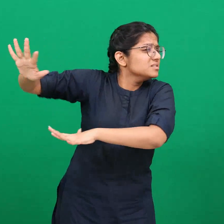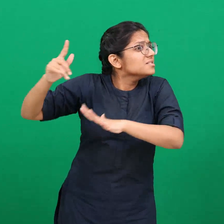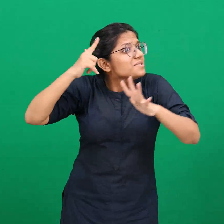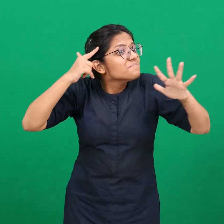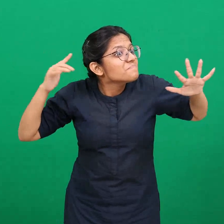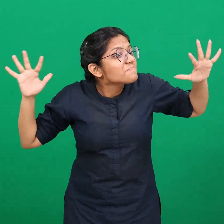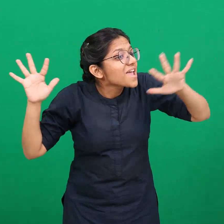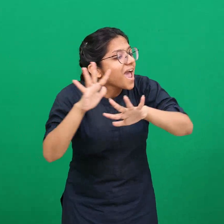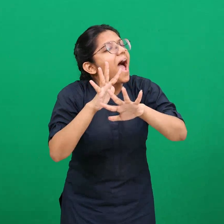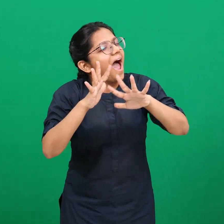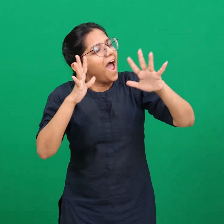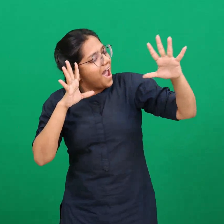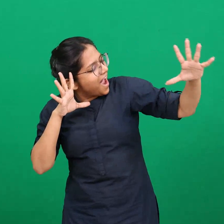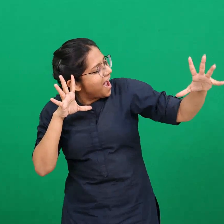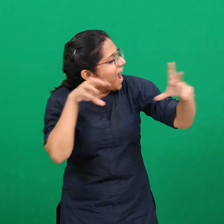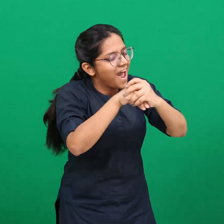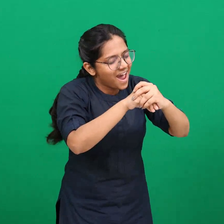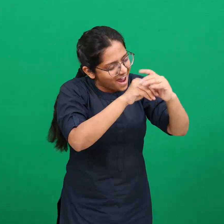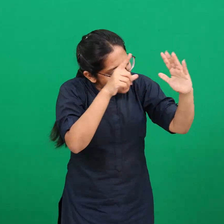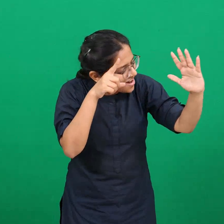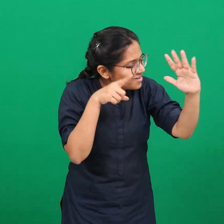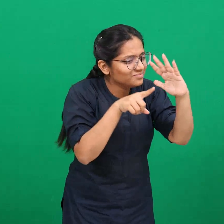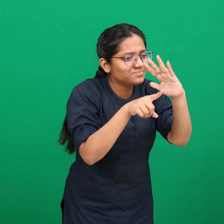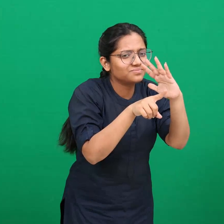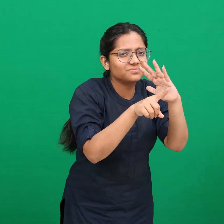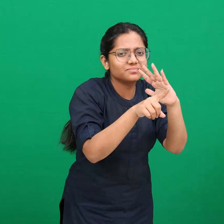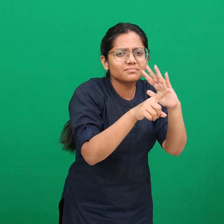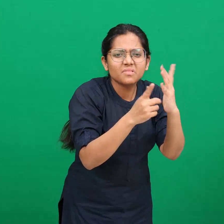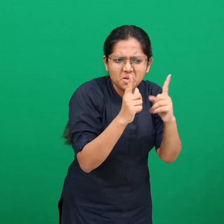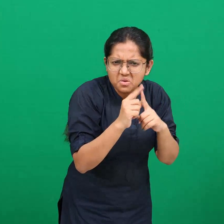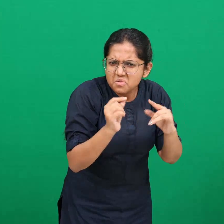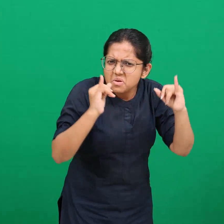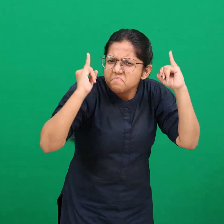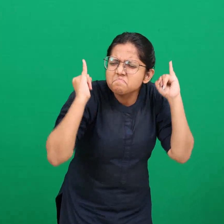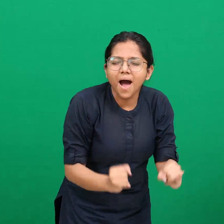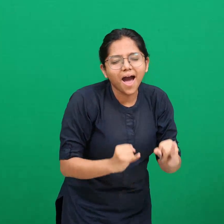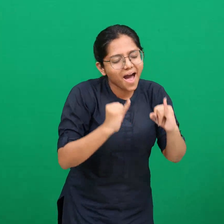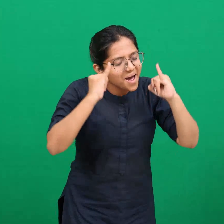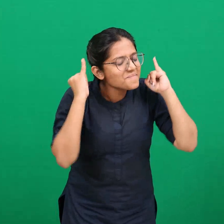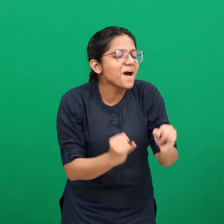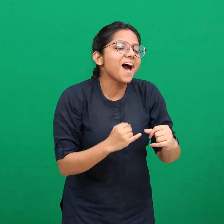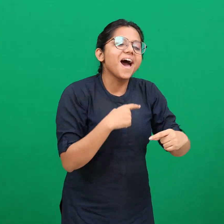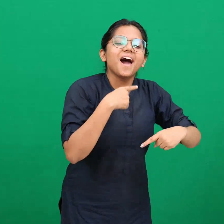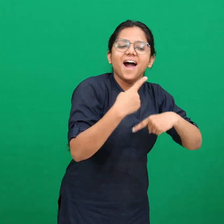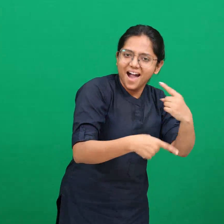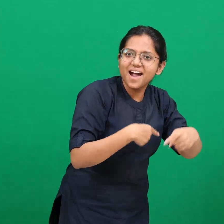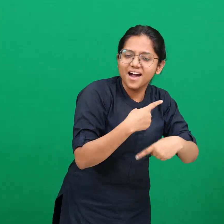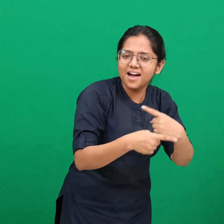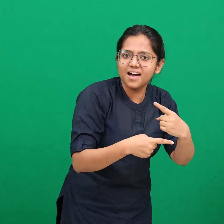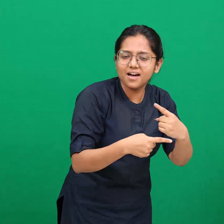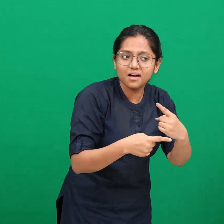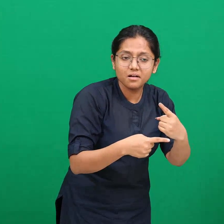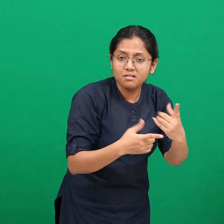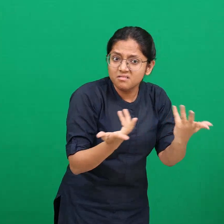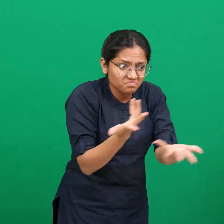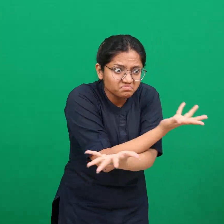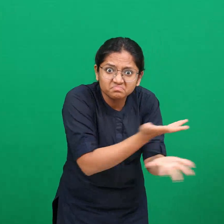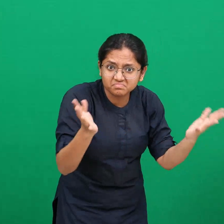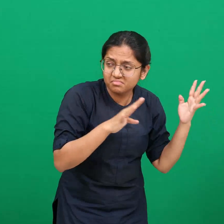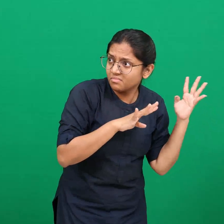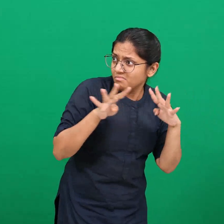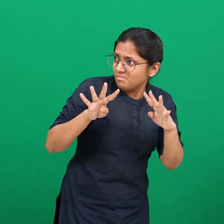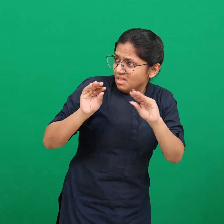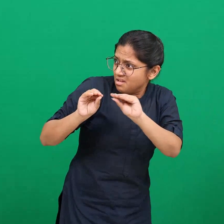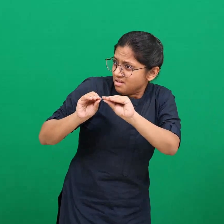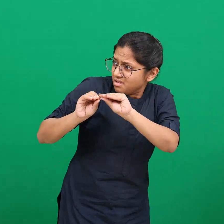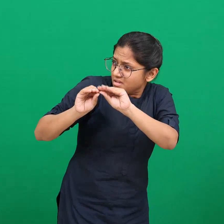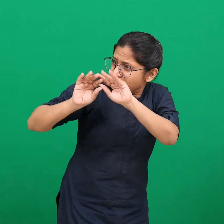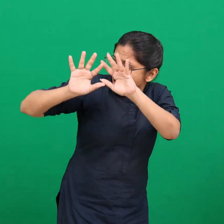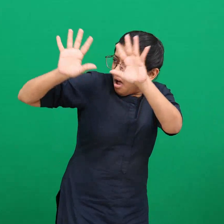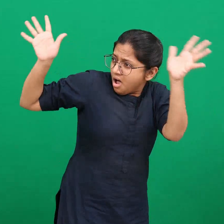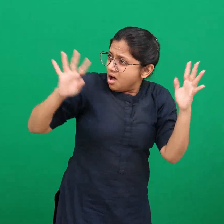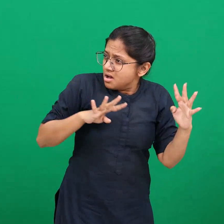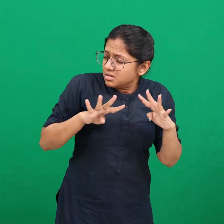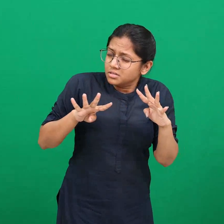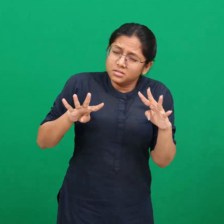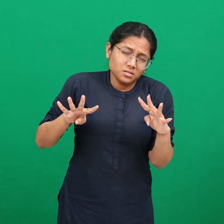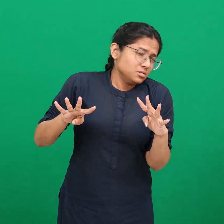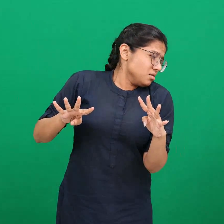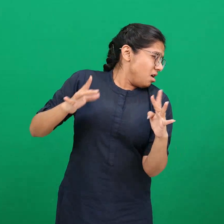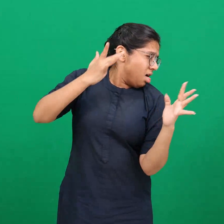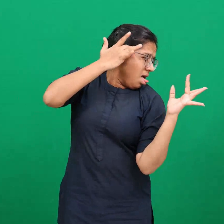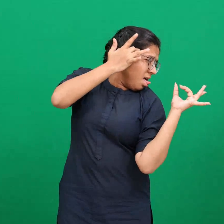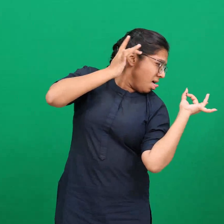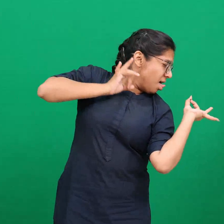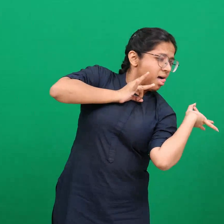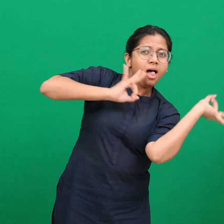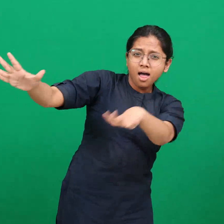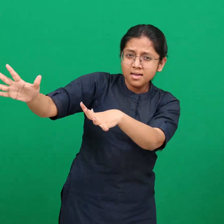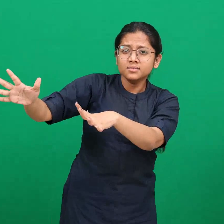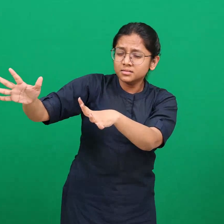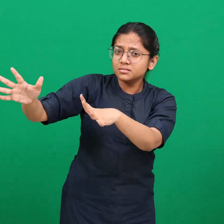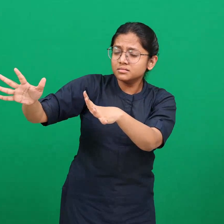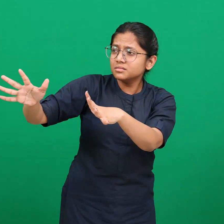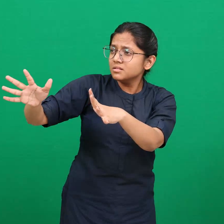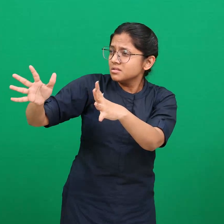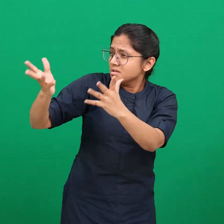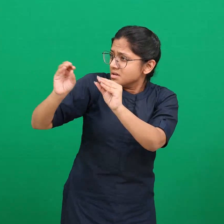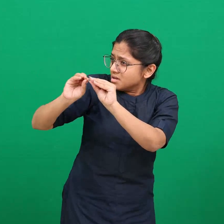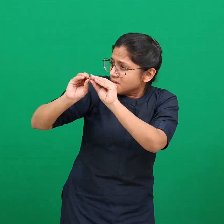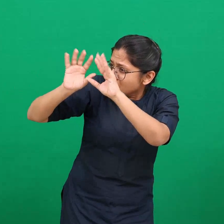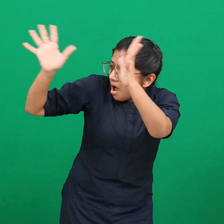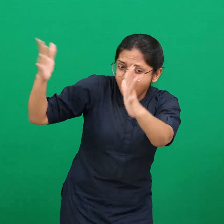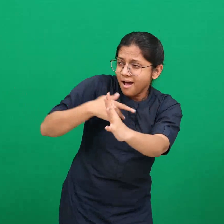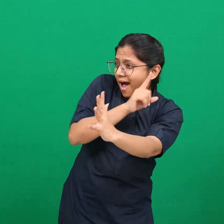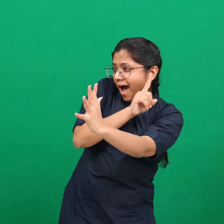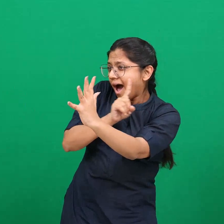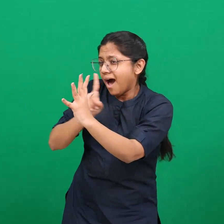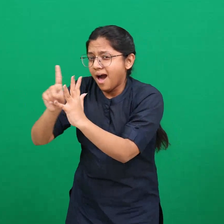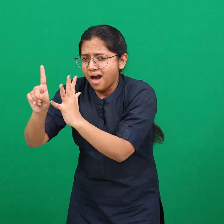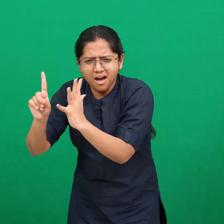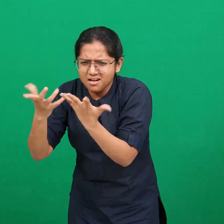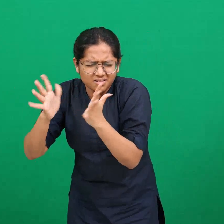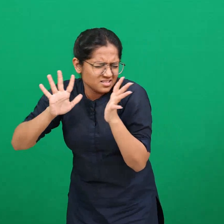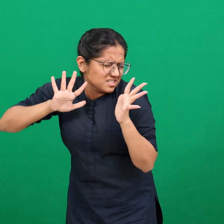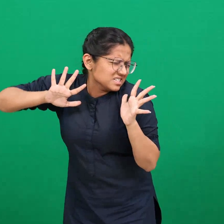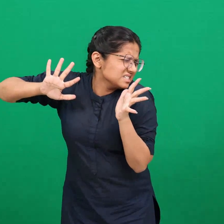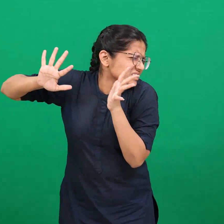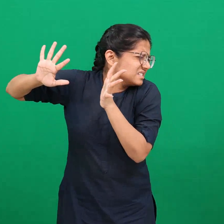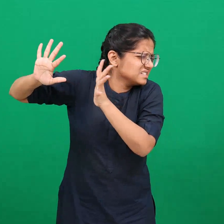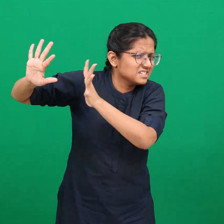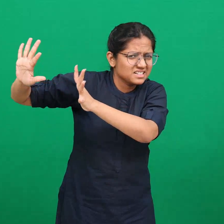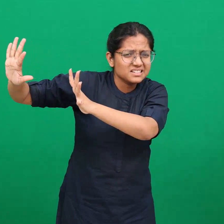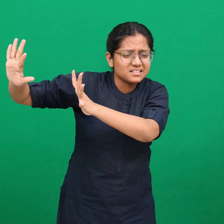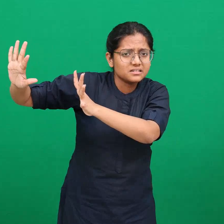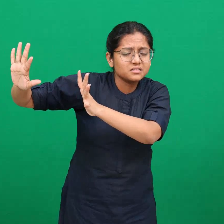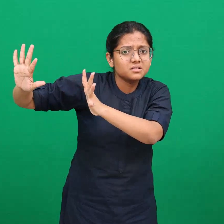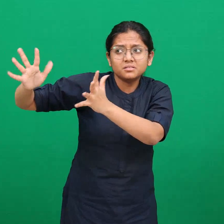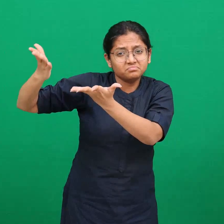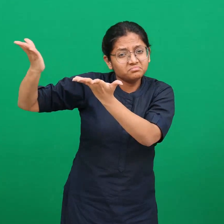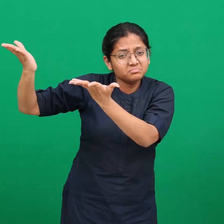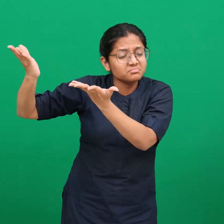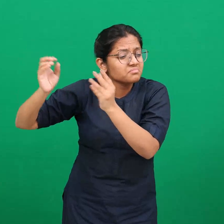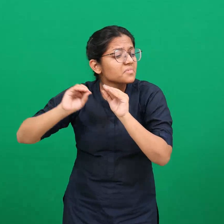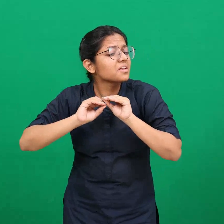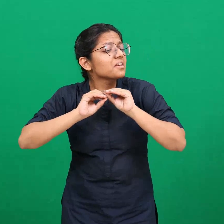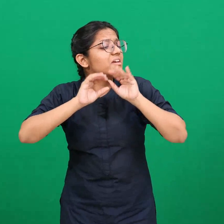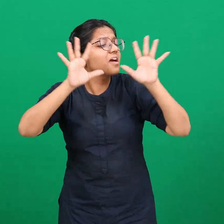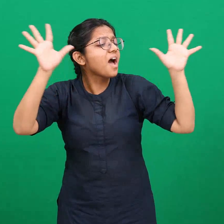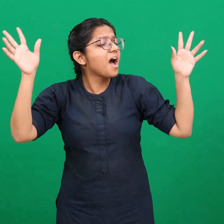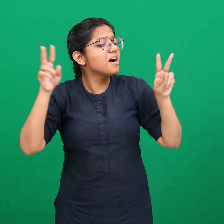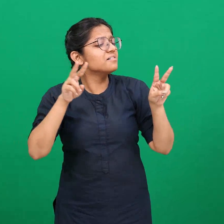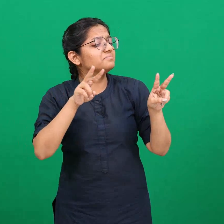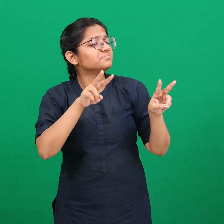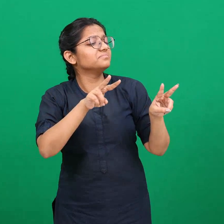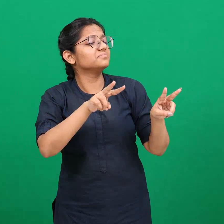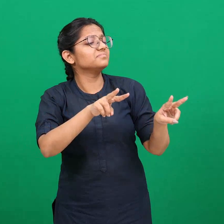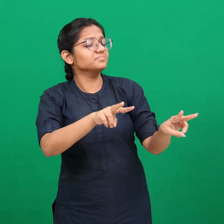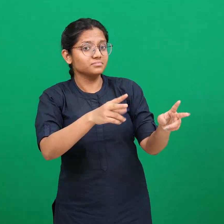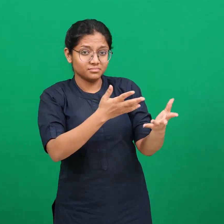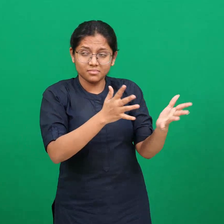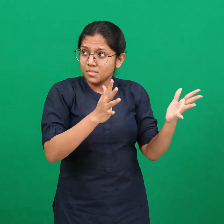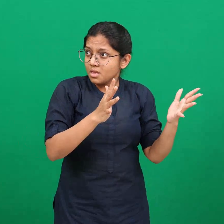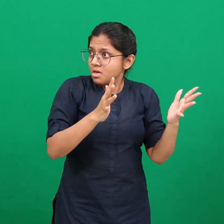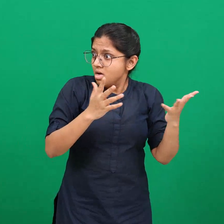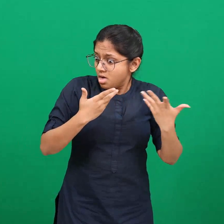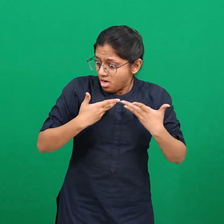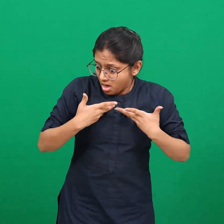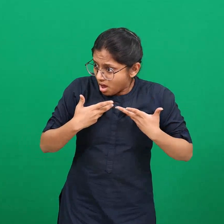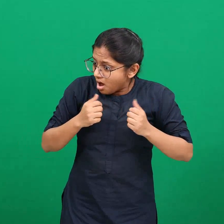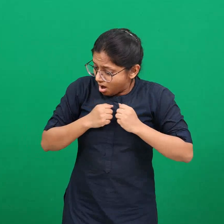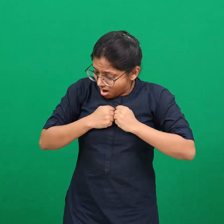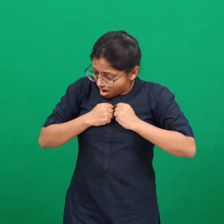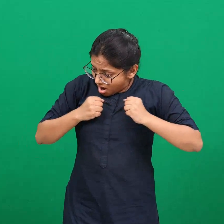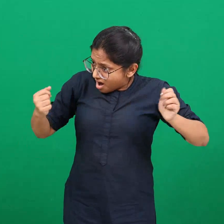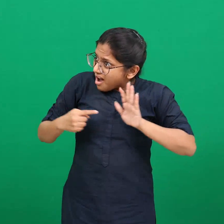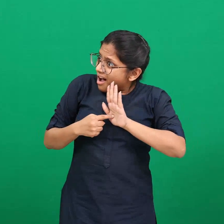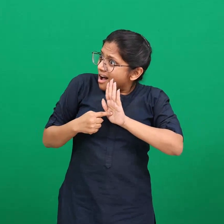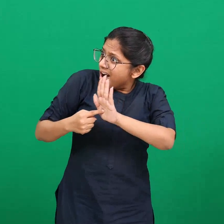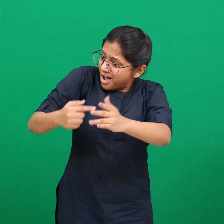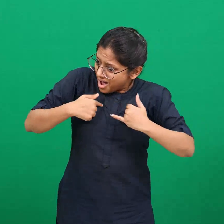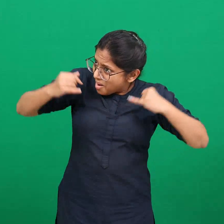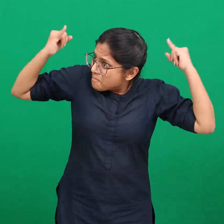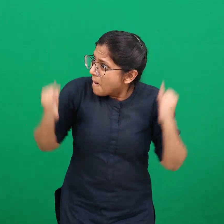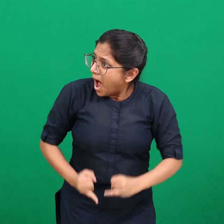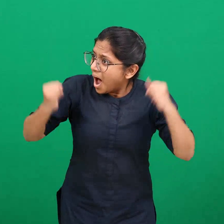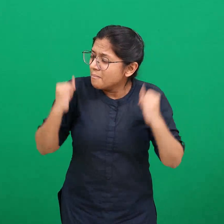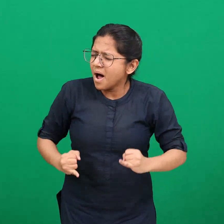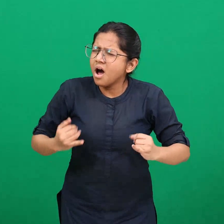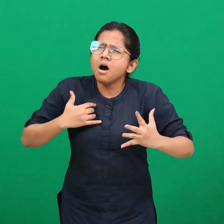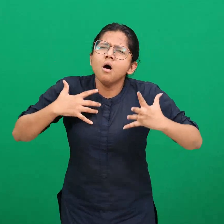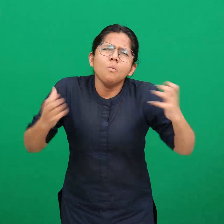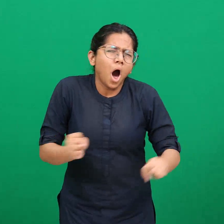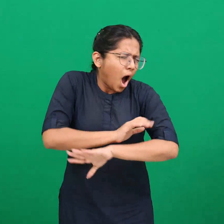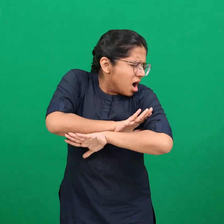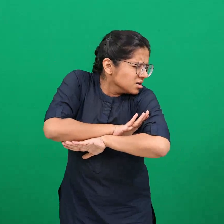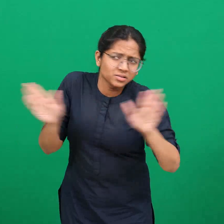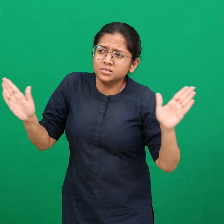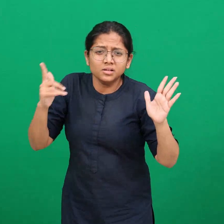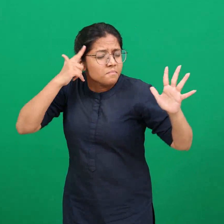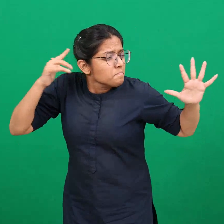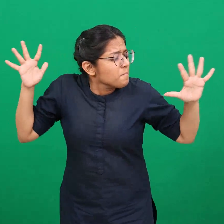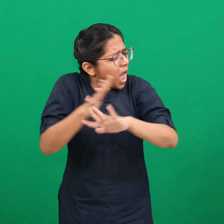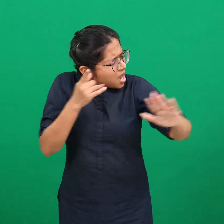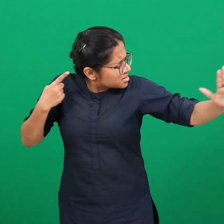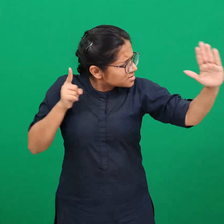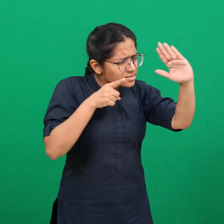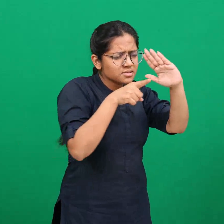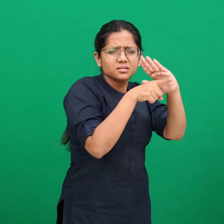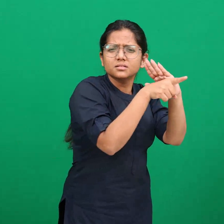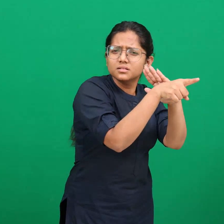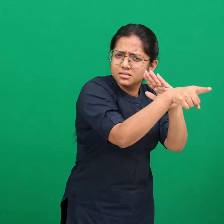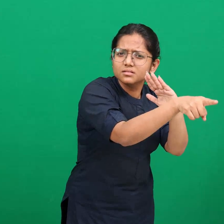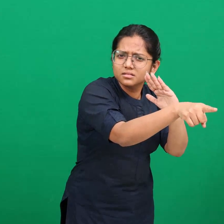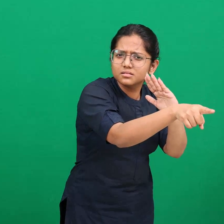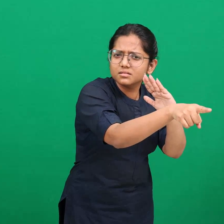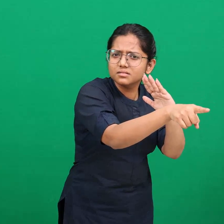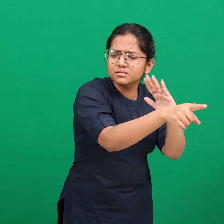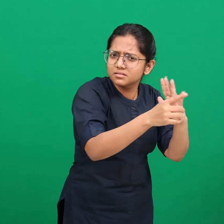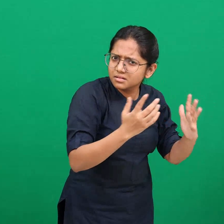Everyone who does evil hates the Light, and does not come into the Light for fear that his deeds will be exposed.